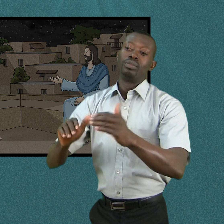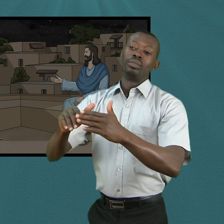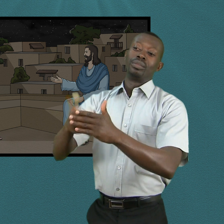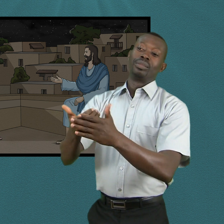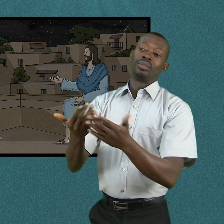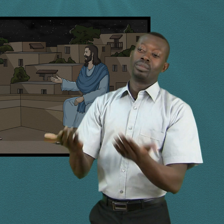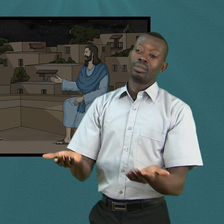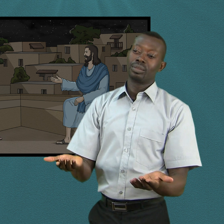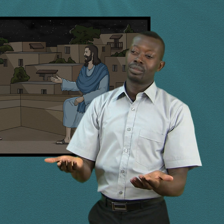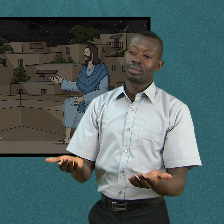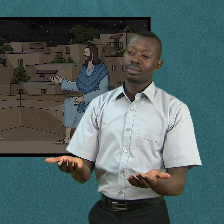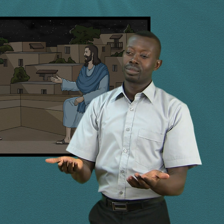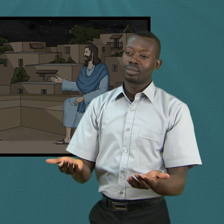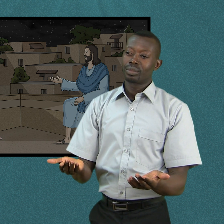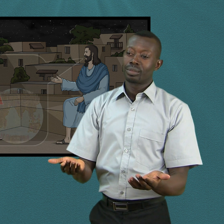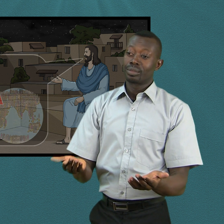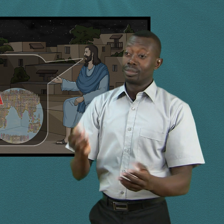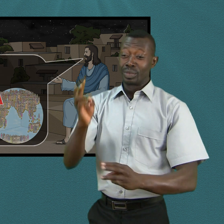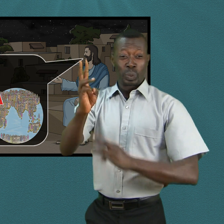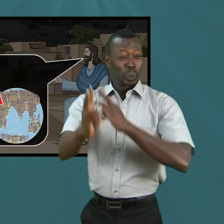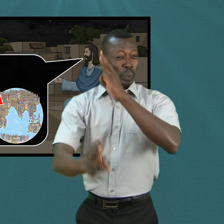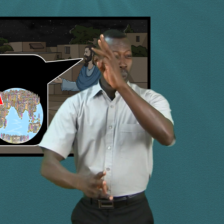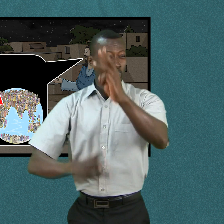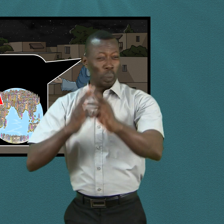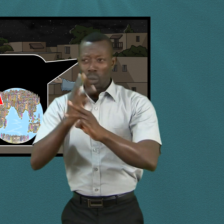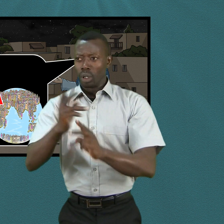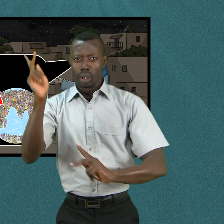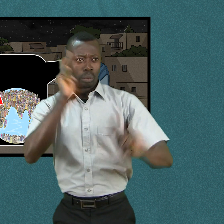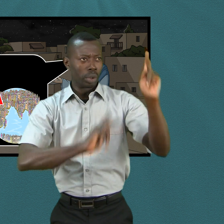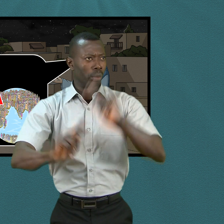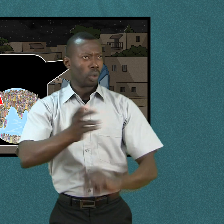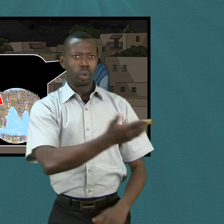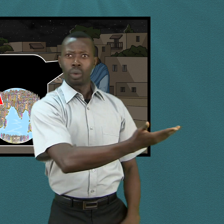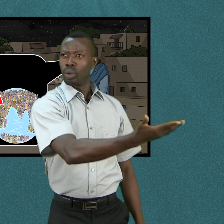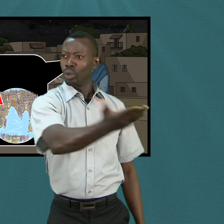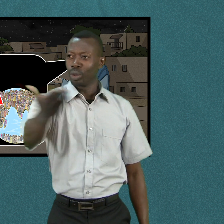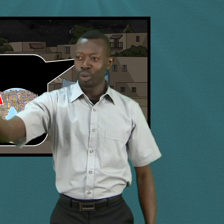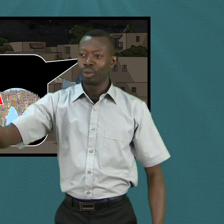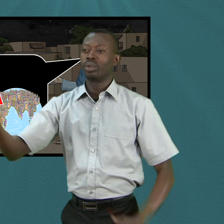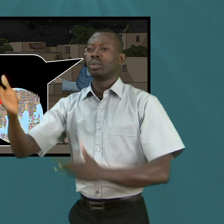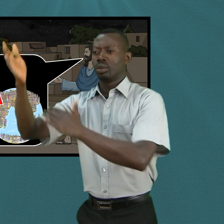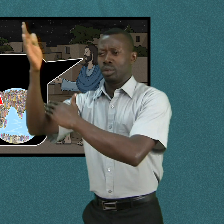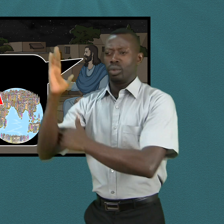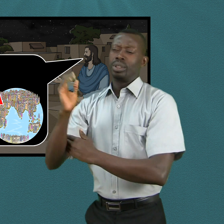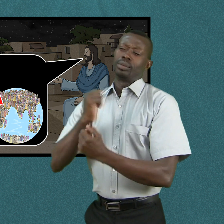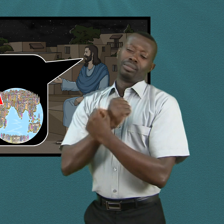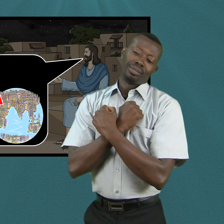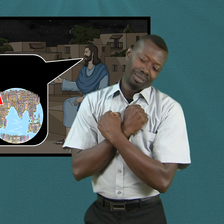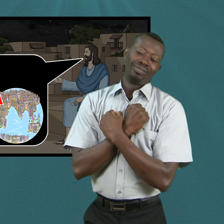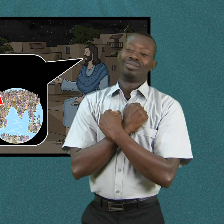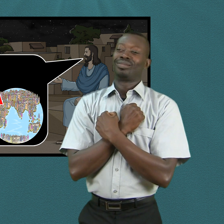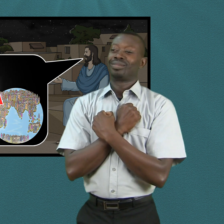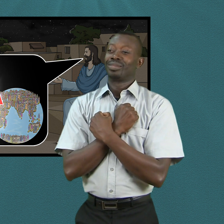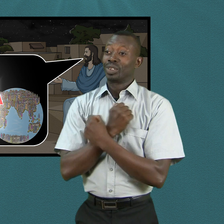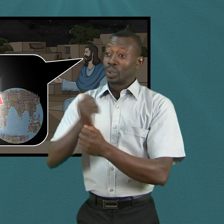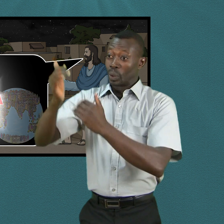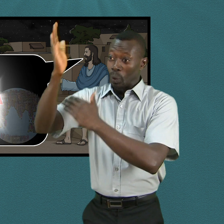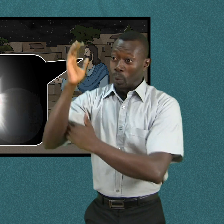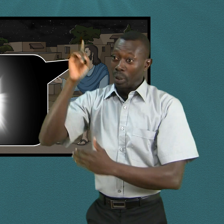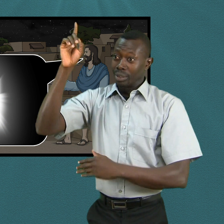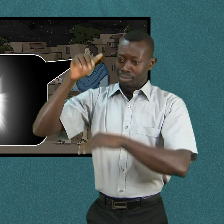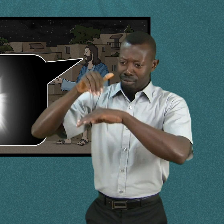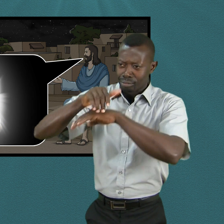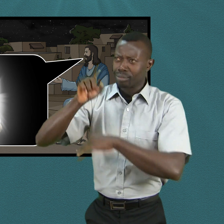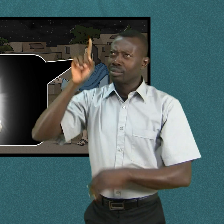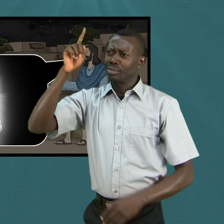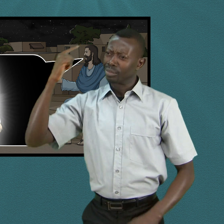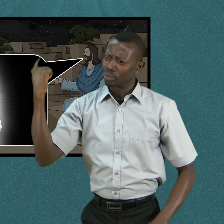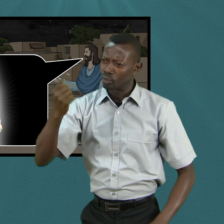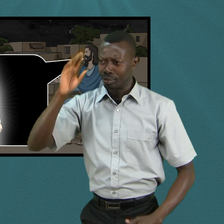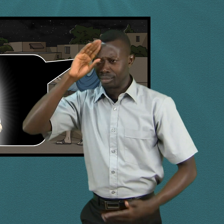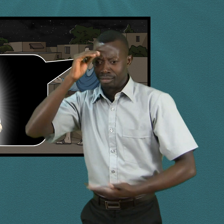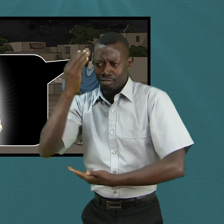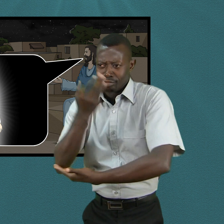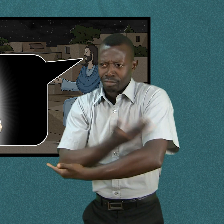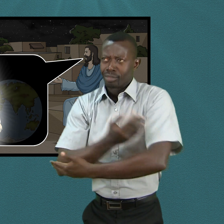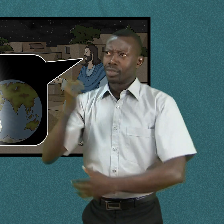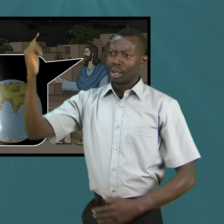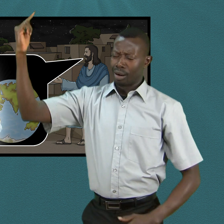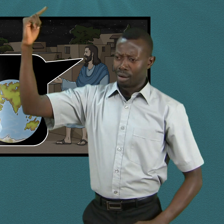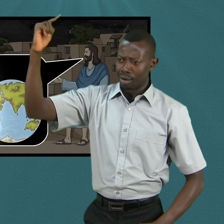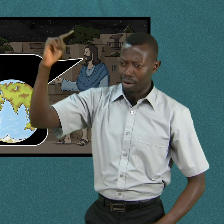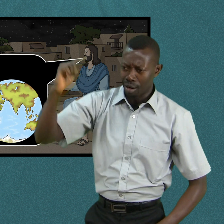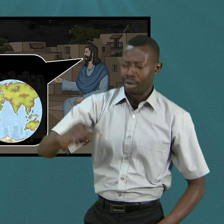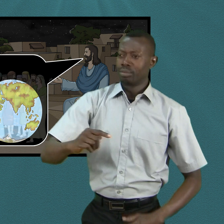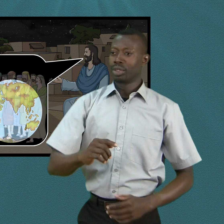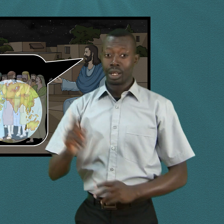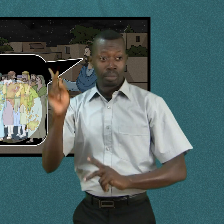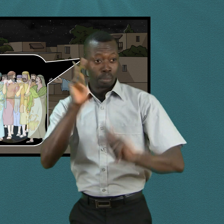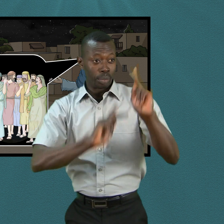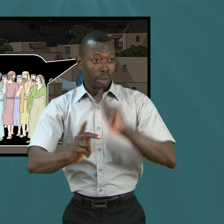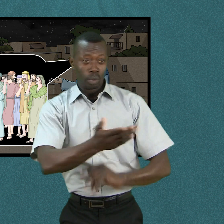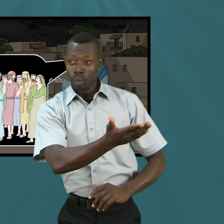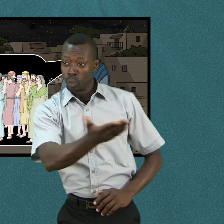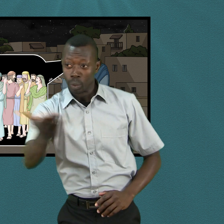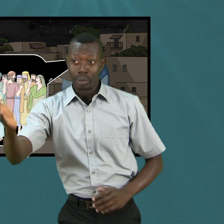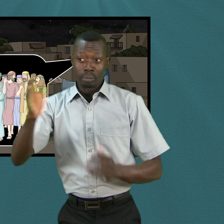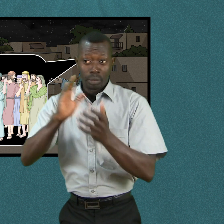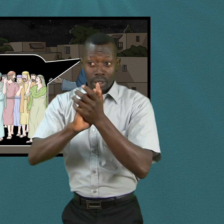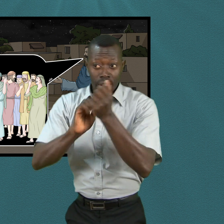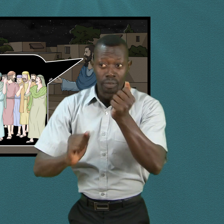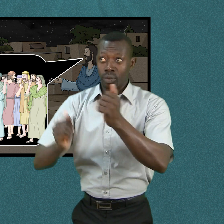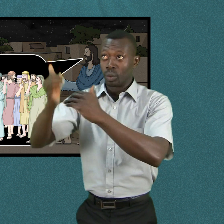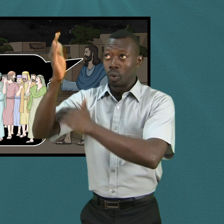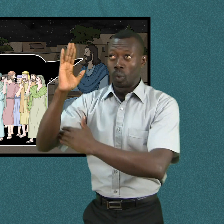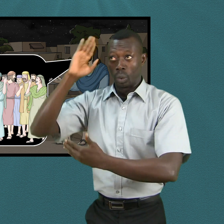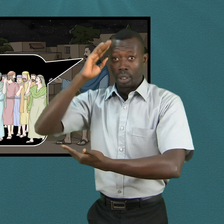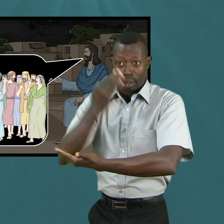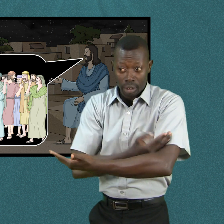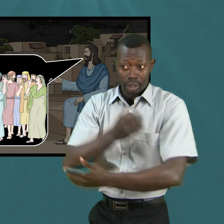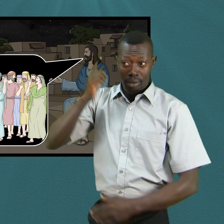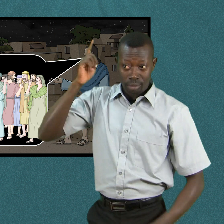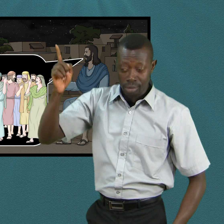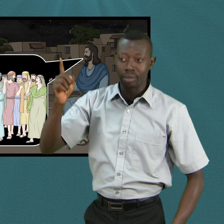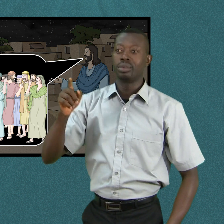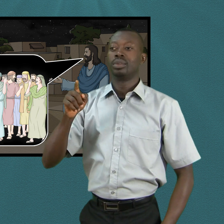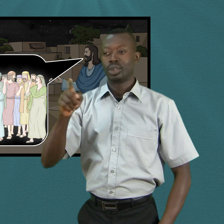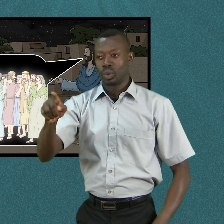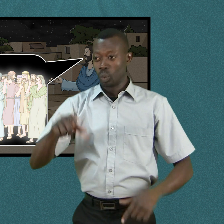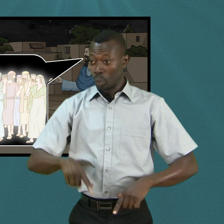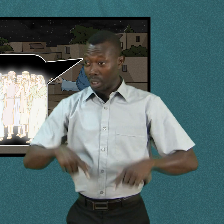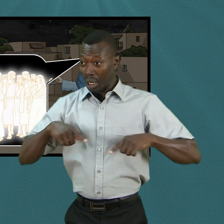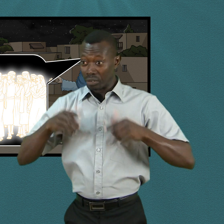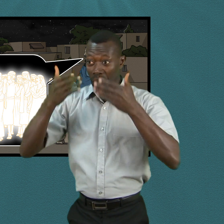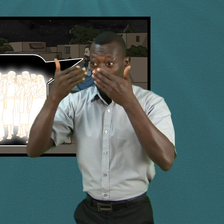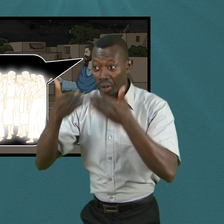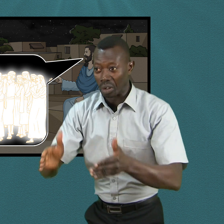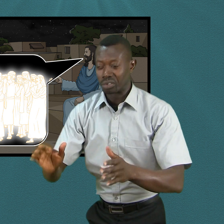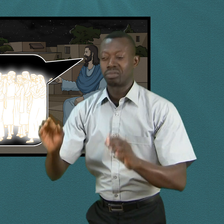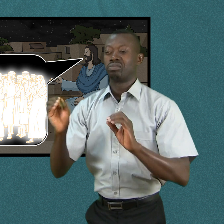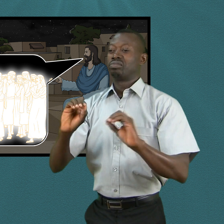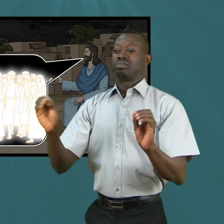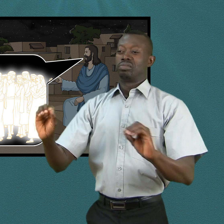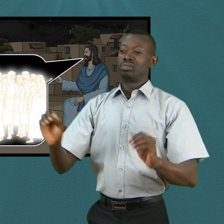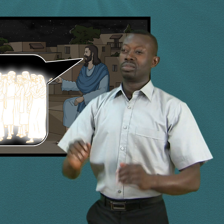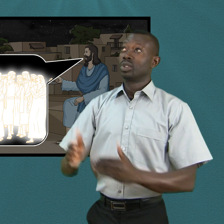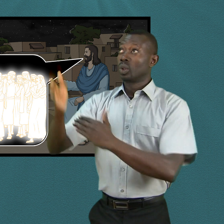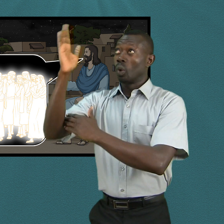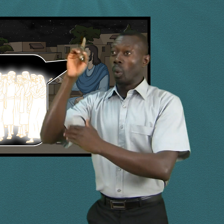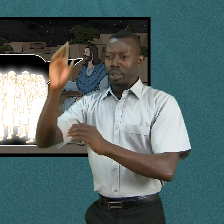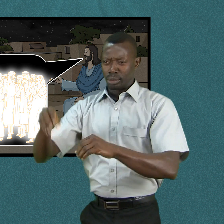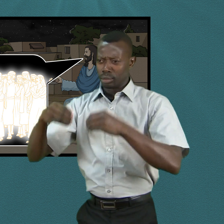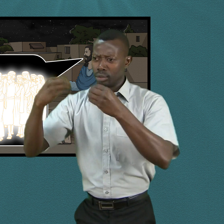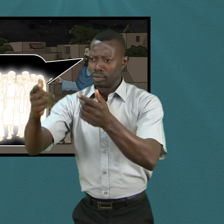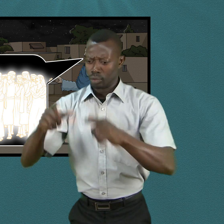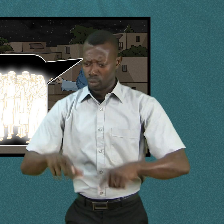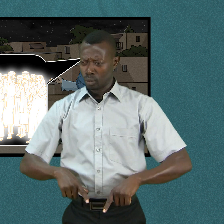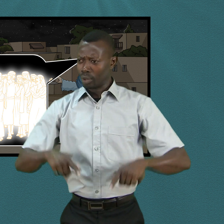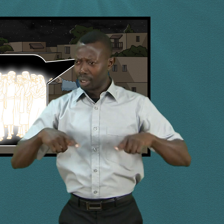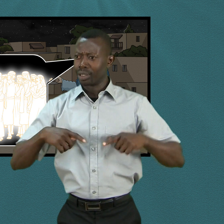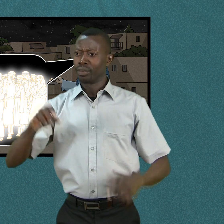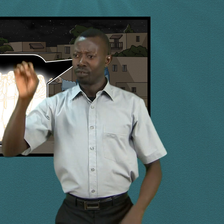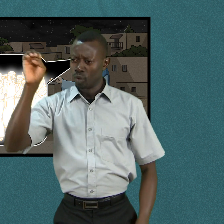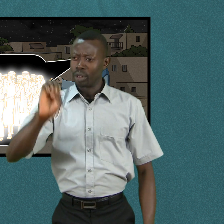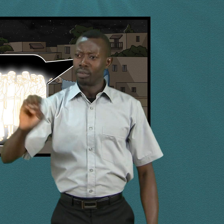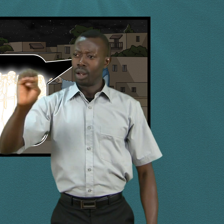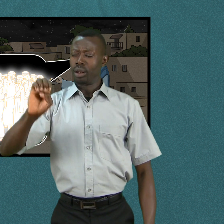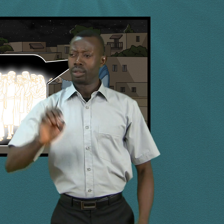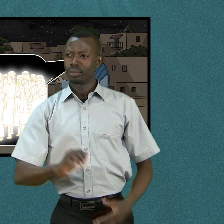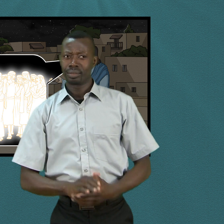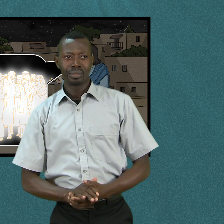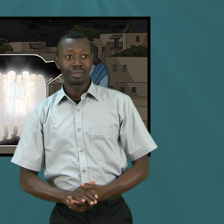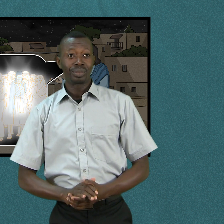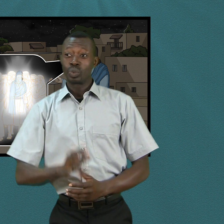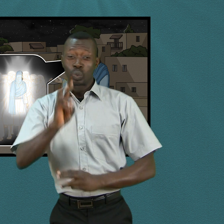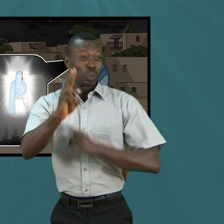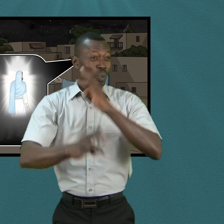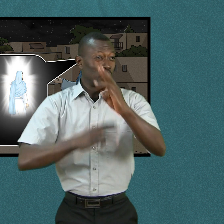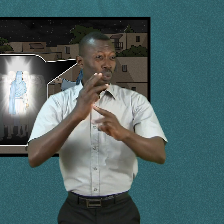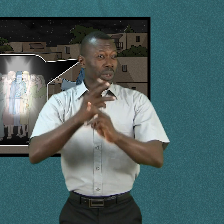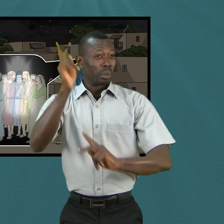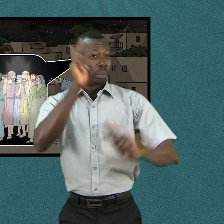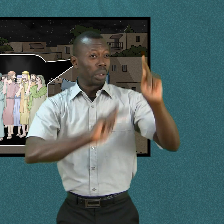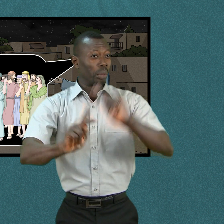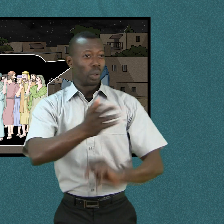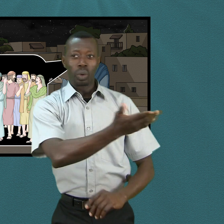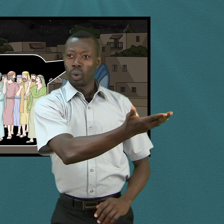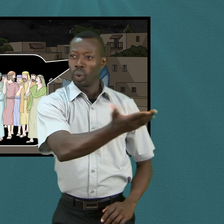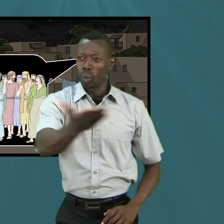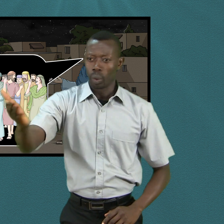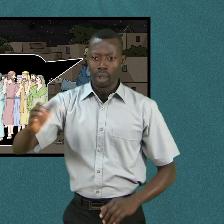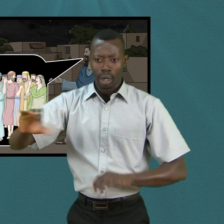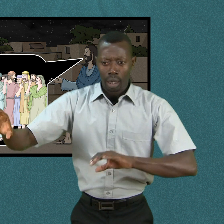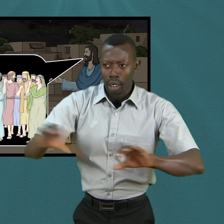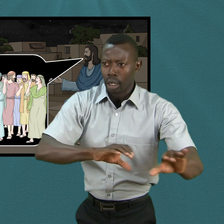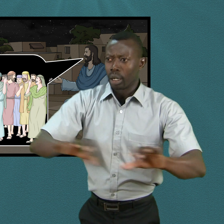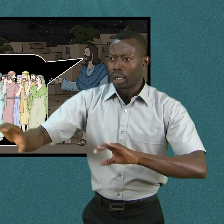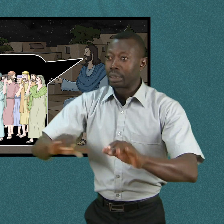For God so loved the world that He gave His one and only Son, that everyone who believes in Him shall not perish but have eternal life.